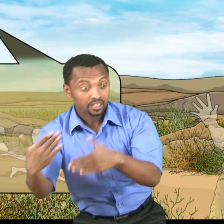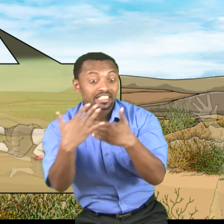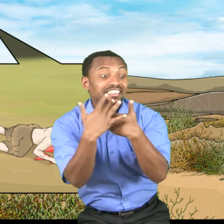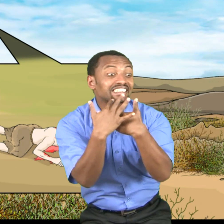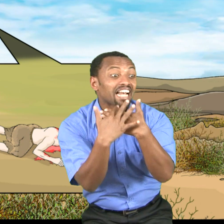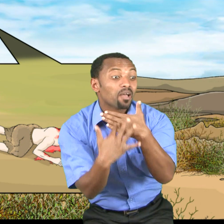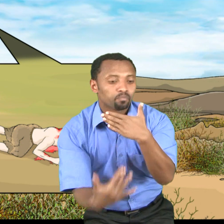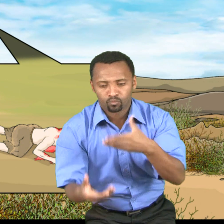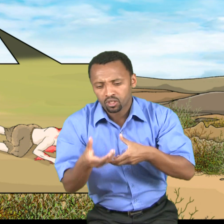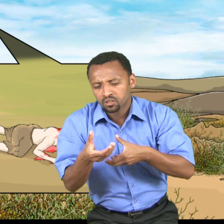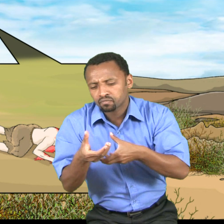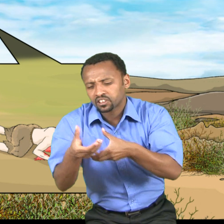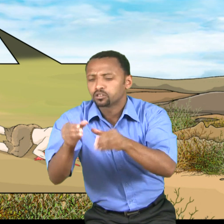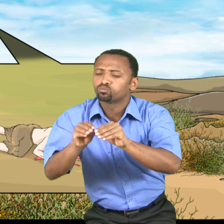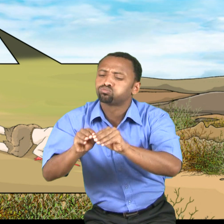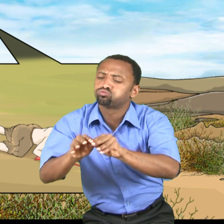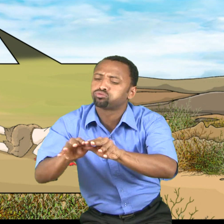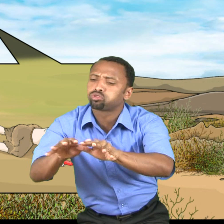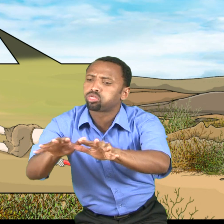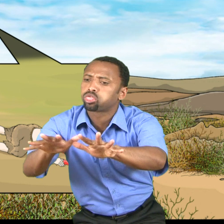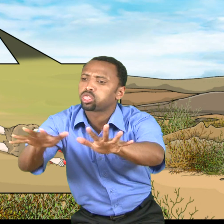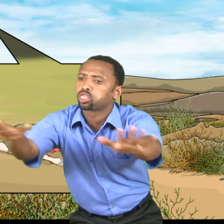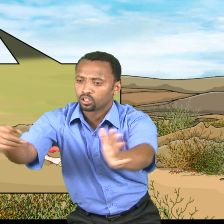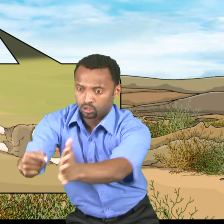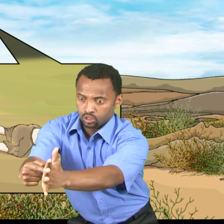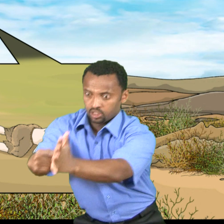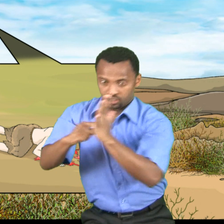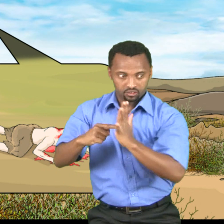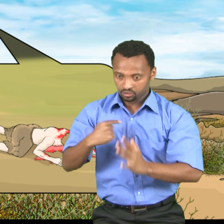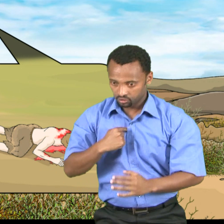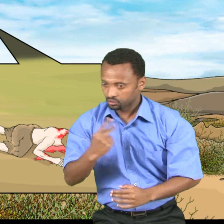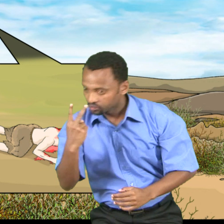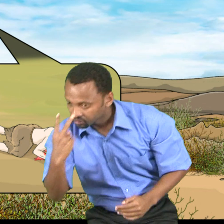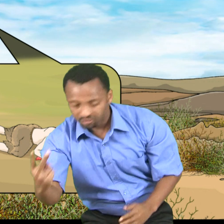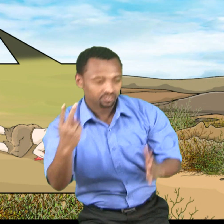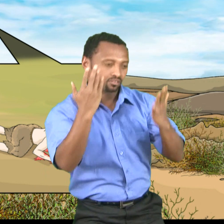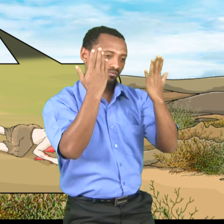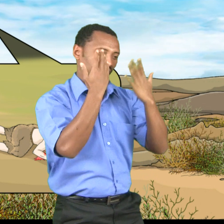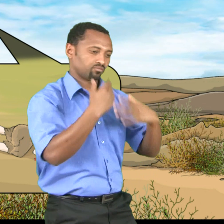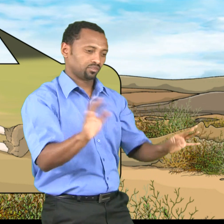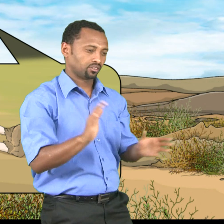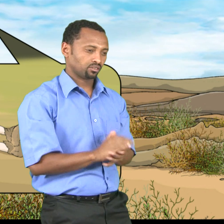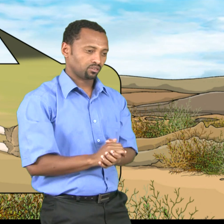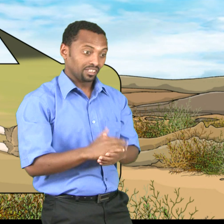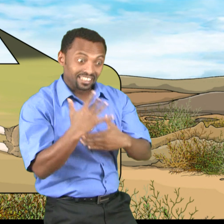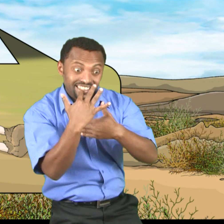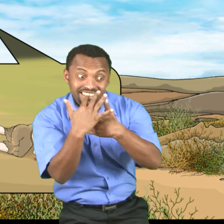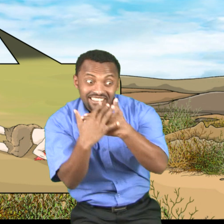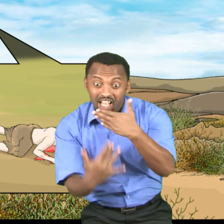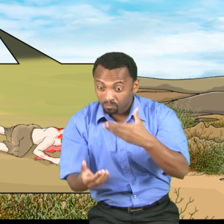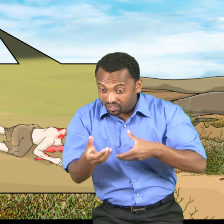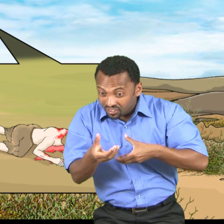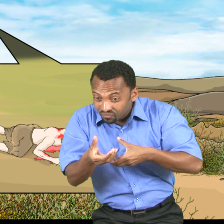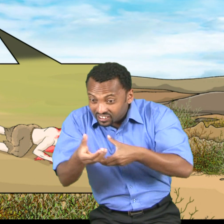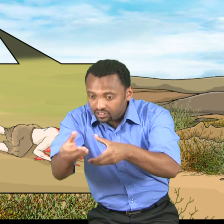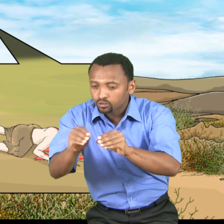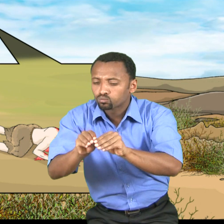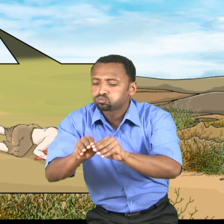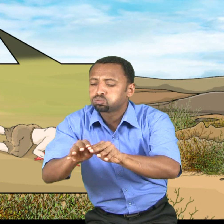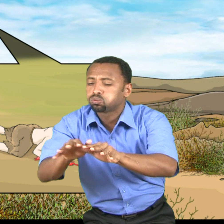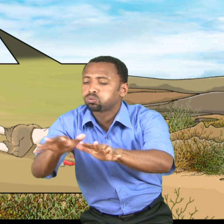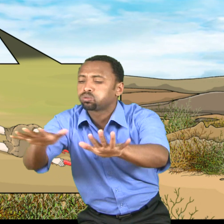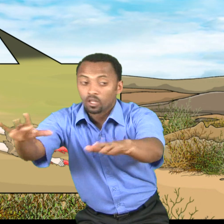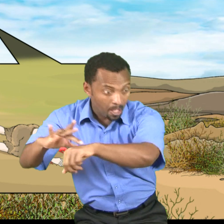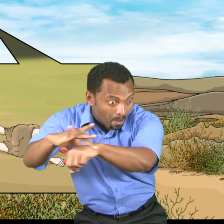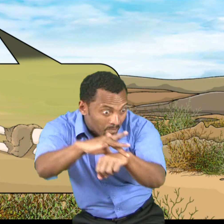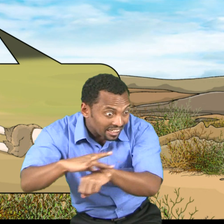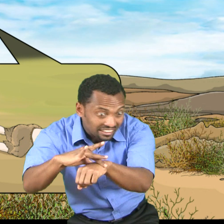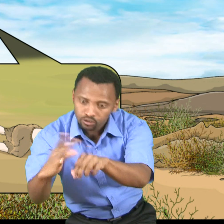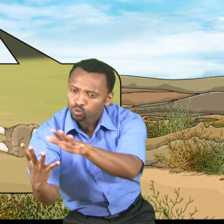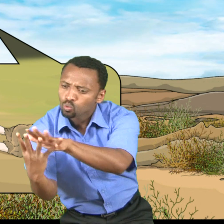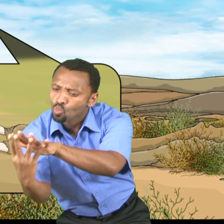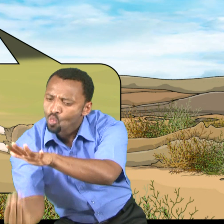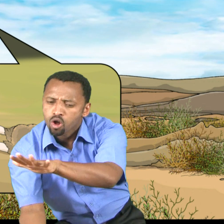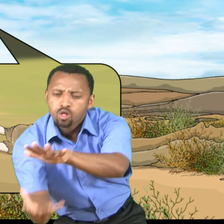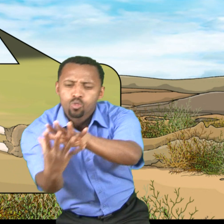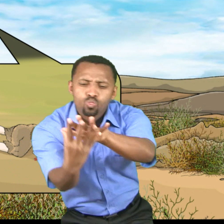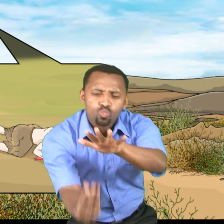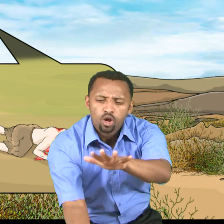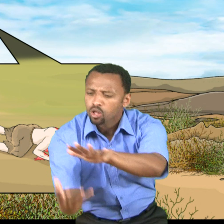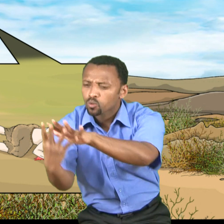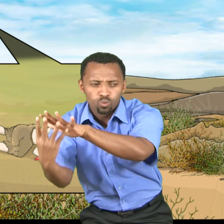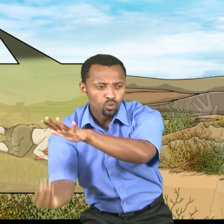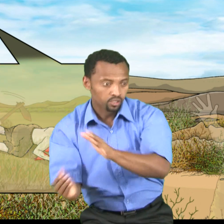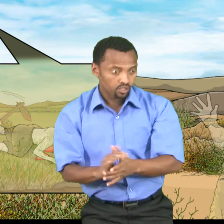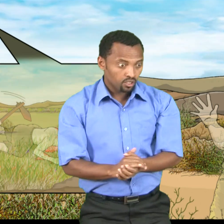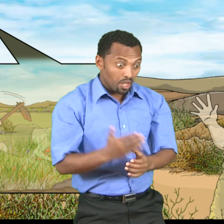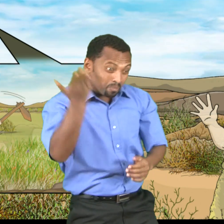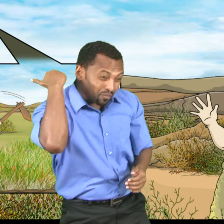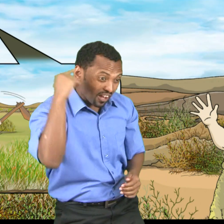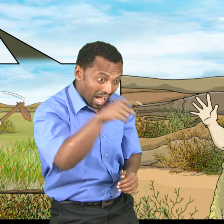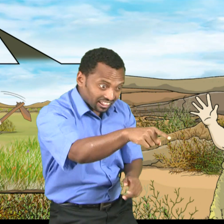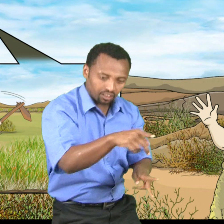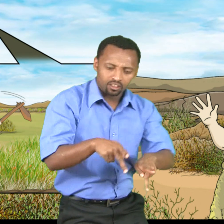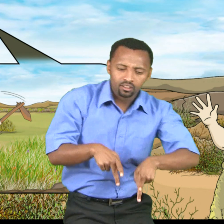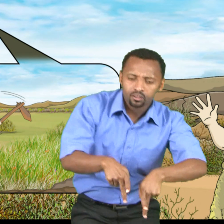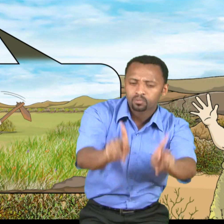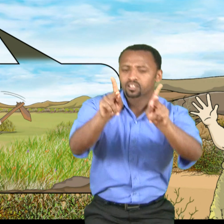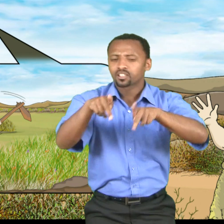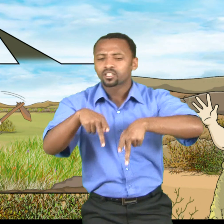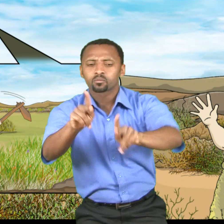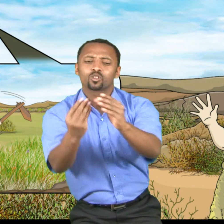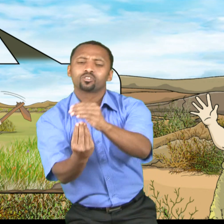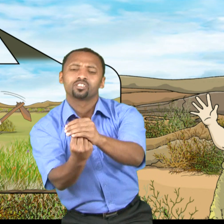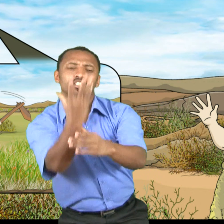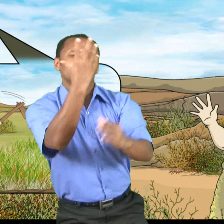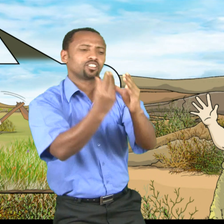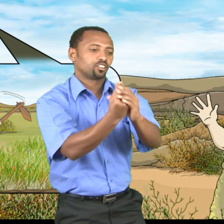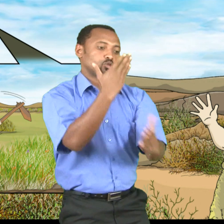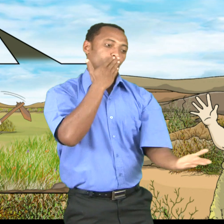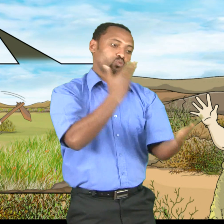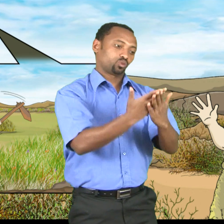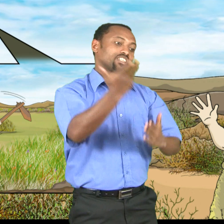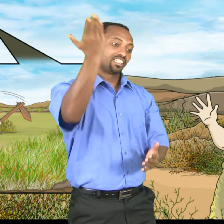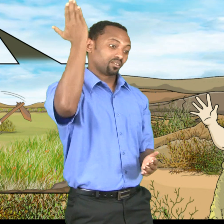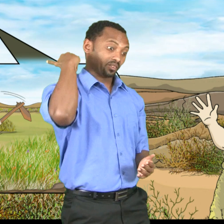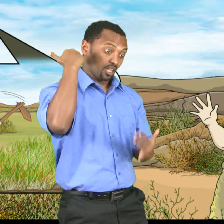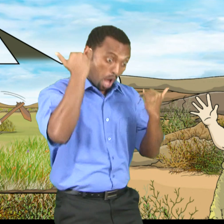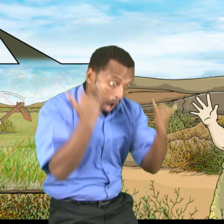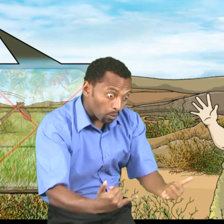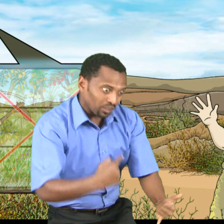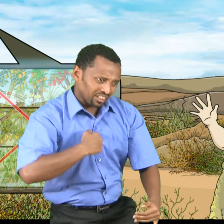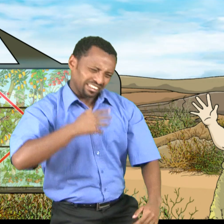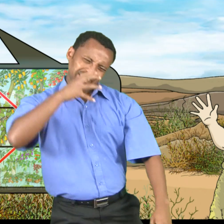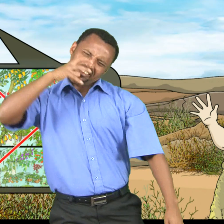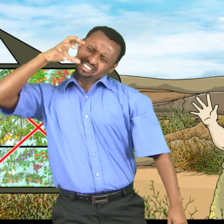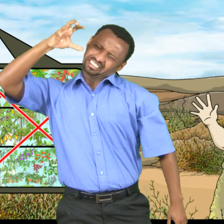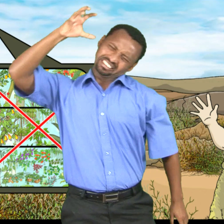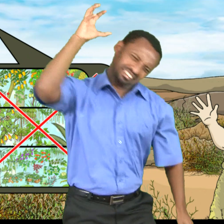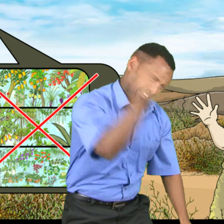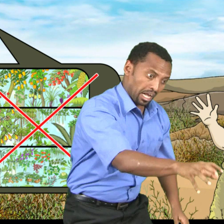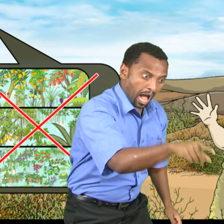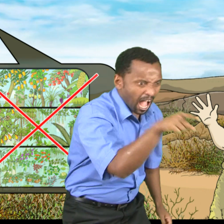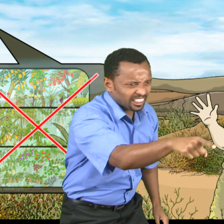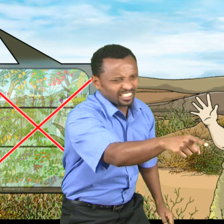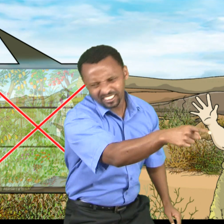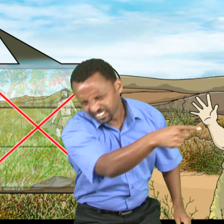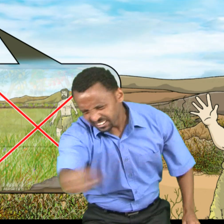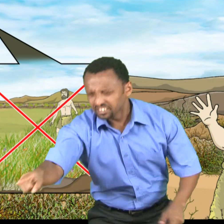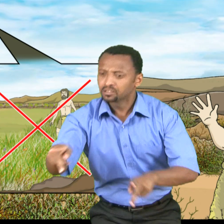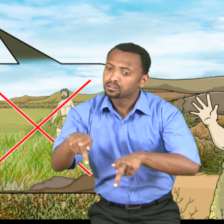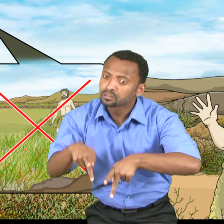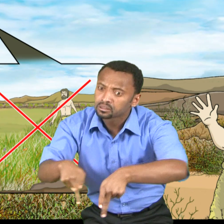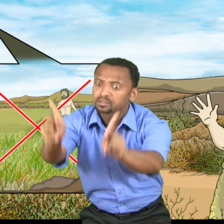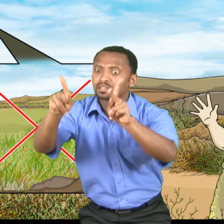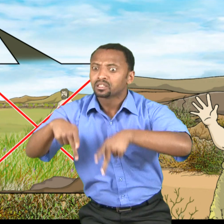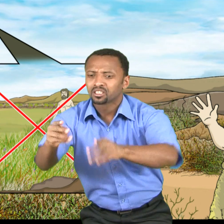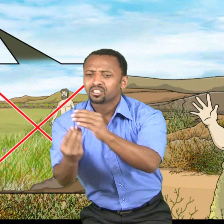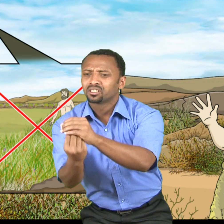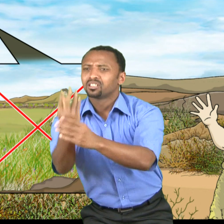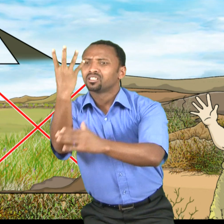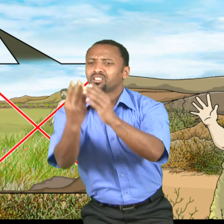Now you are cursed and banished from the ground, which has opened its mouth to receive your brother’s blood from your hand.